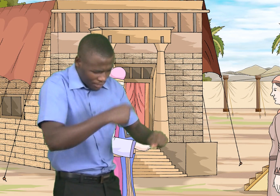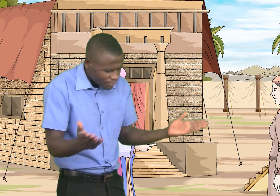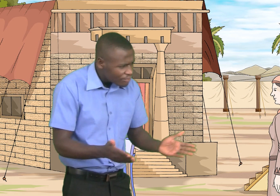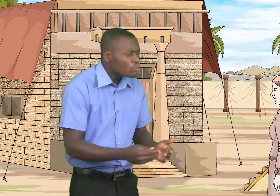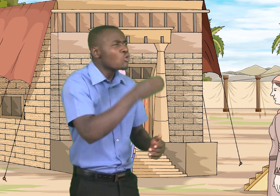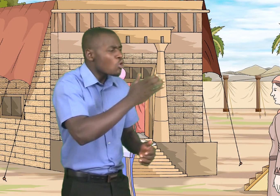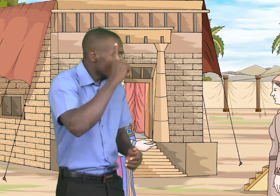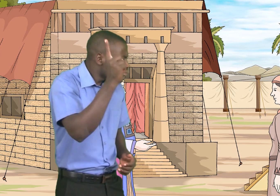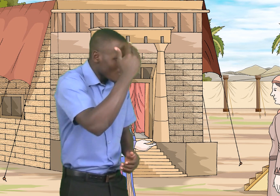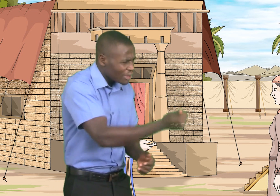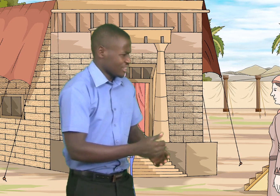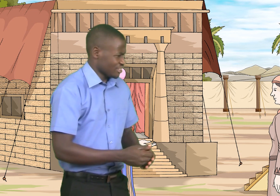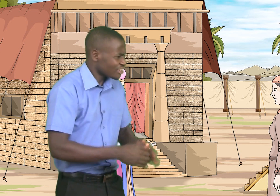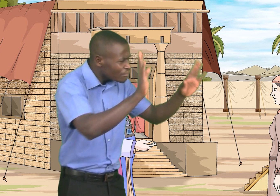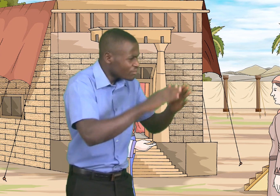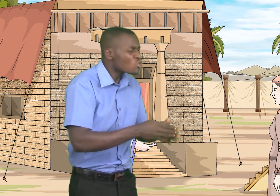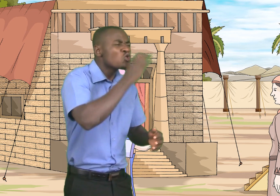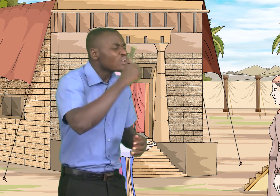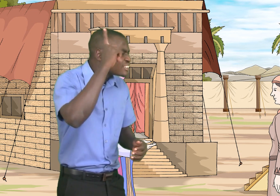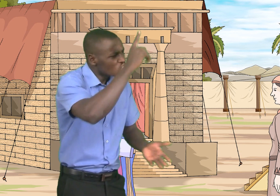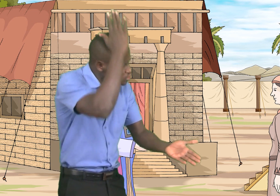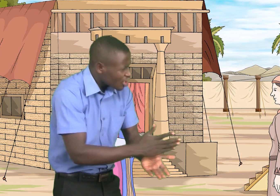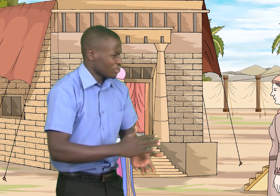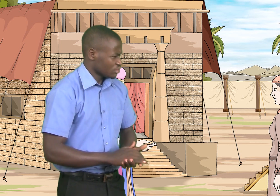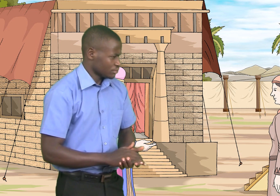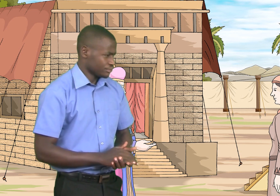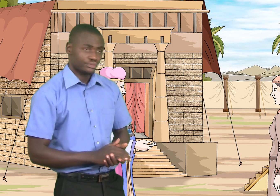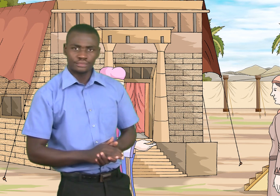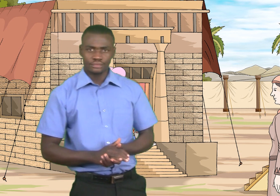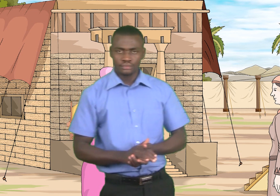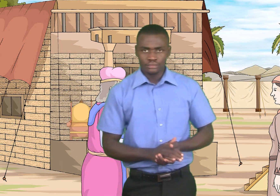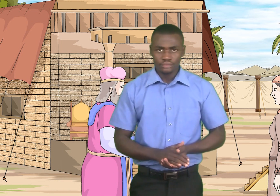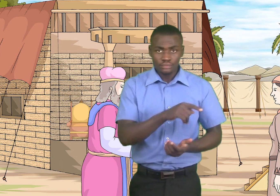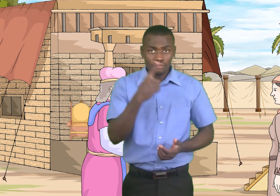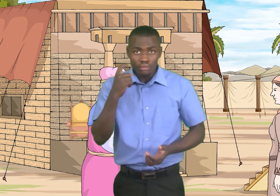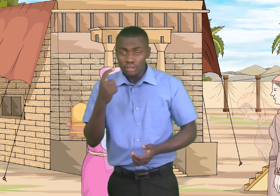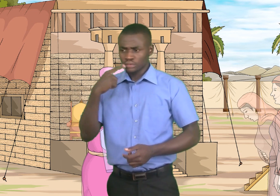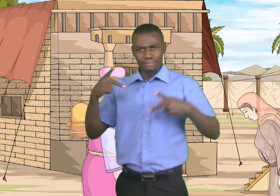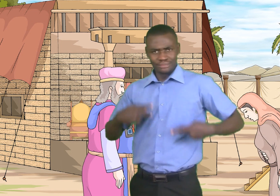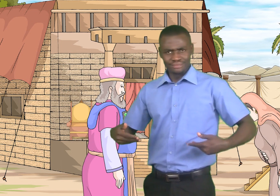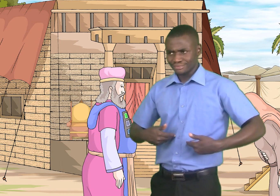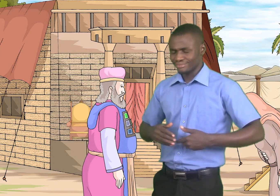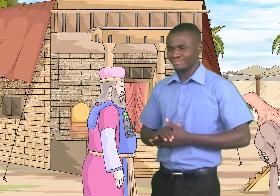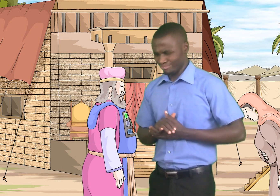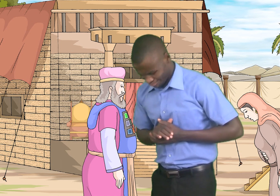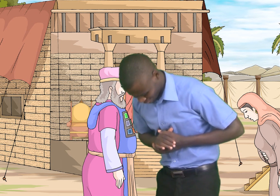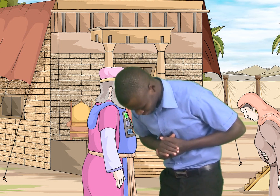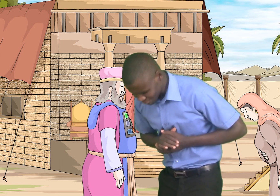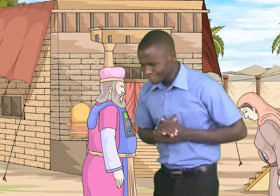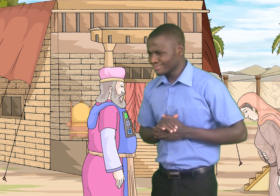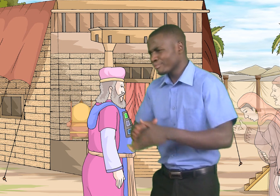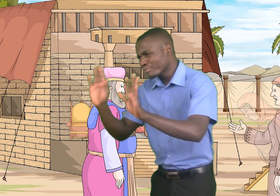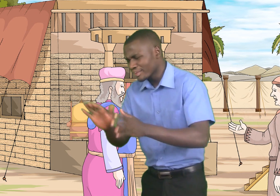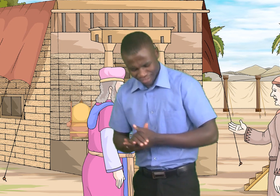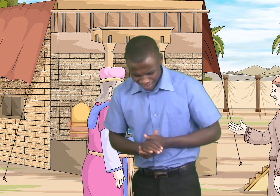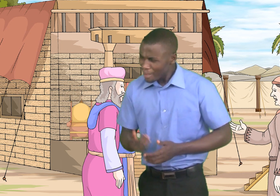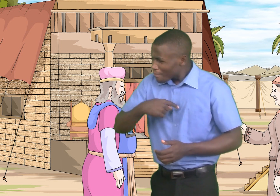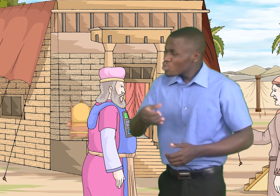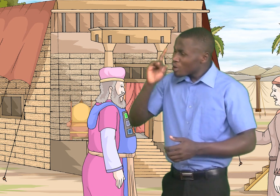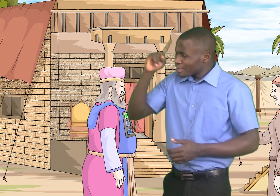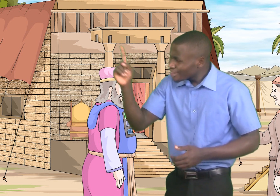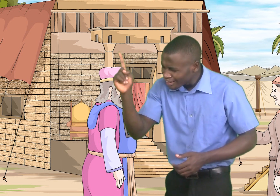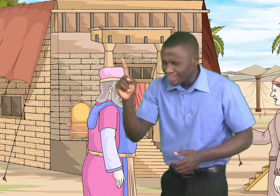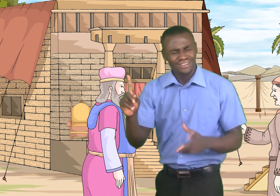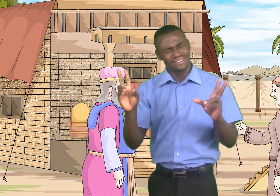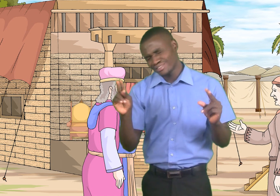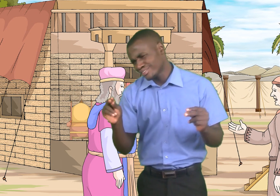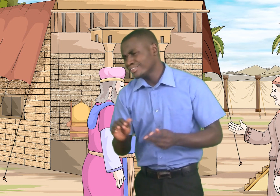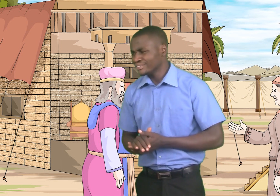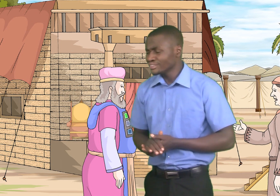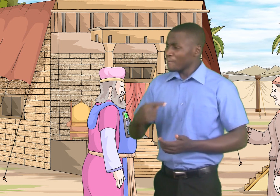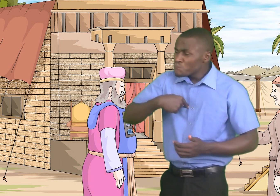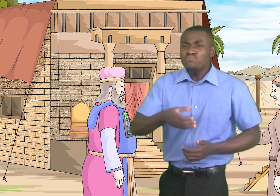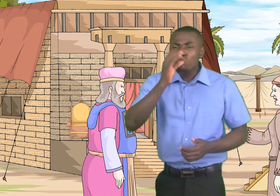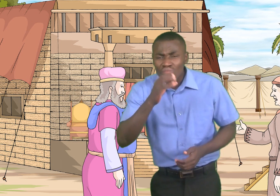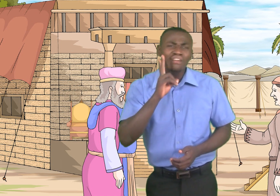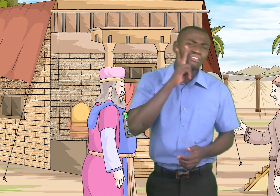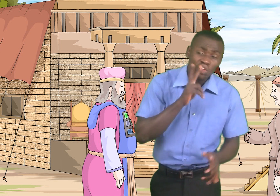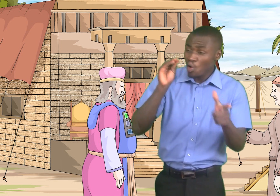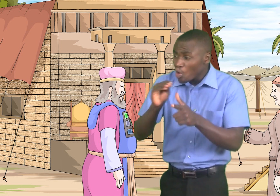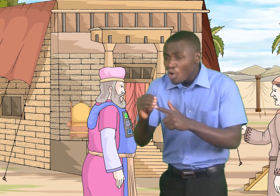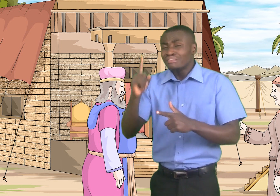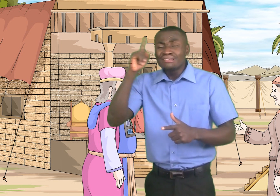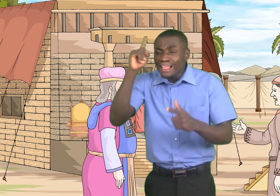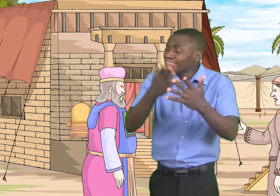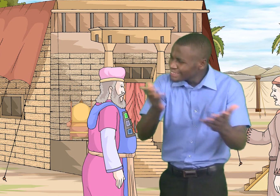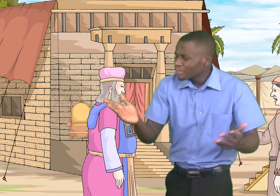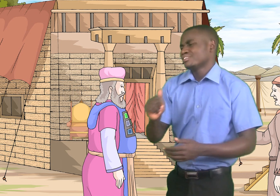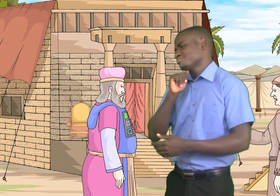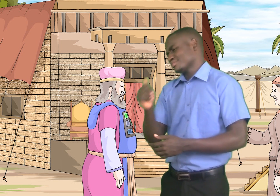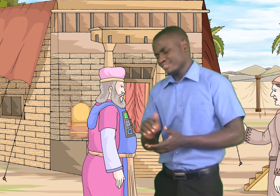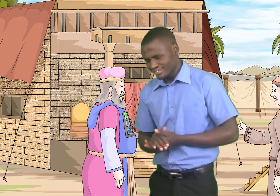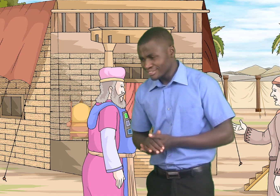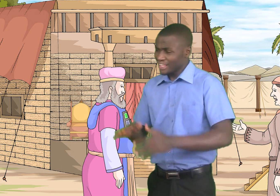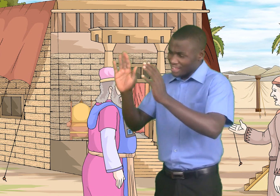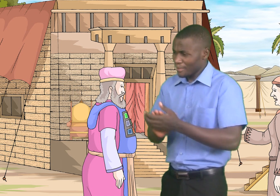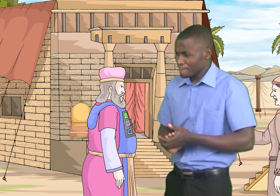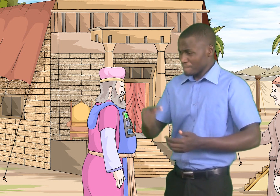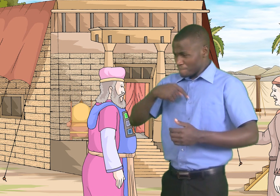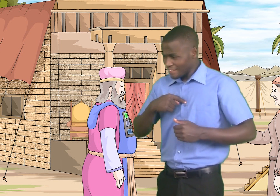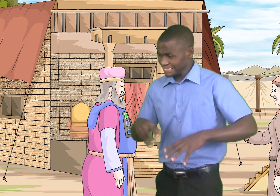So Eli thought she was drunk and said to her, “How long will you be drunk? Put away your wine!” “No, my lord,” Hannah replied.